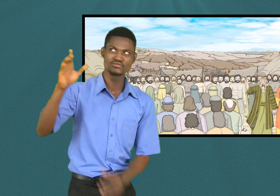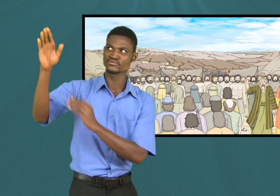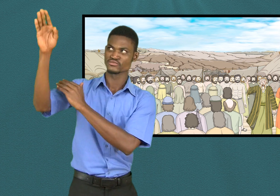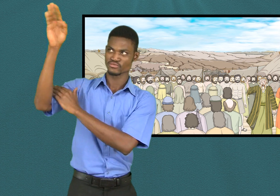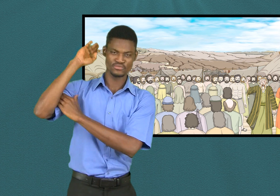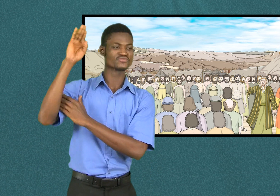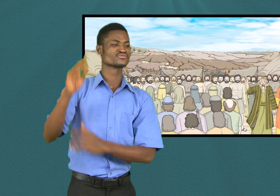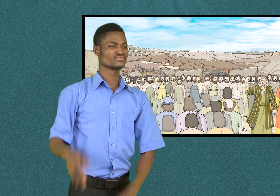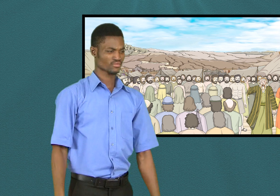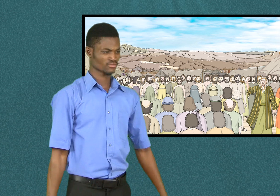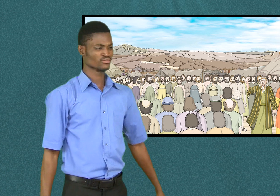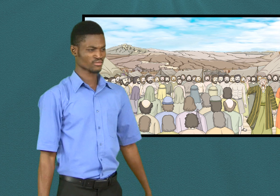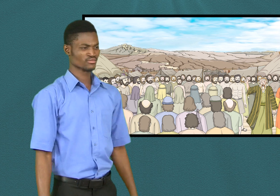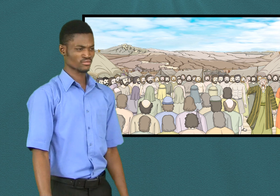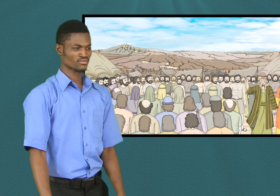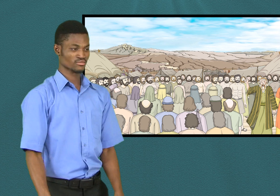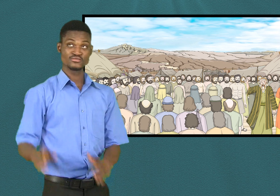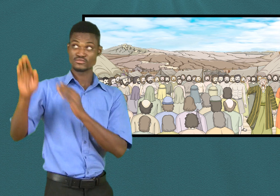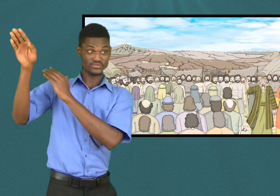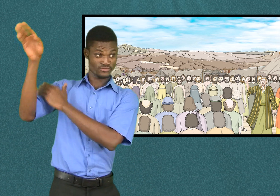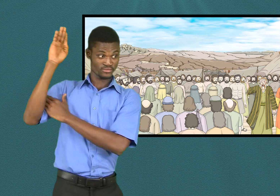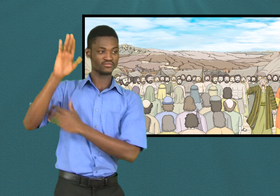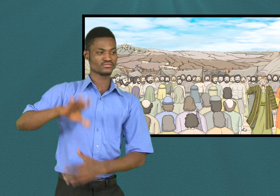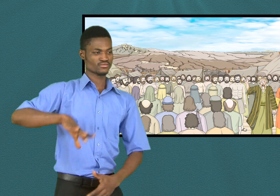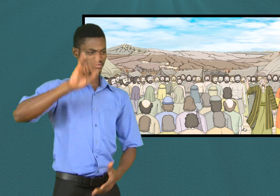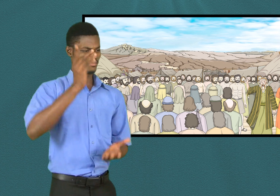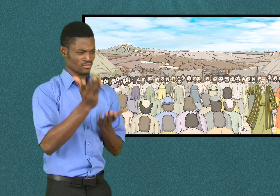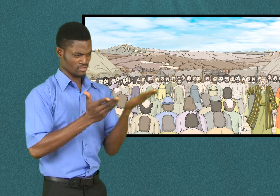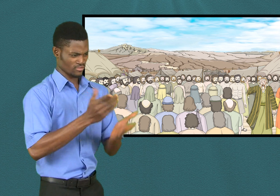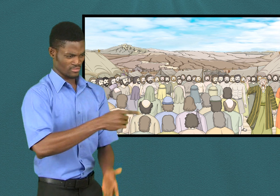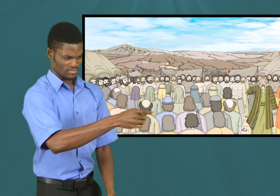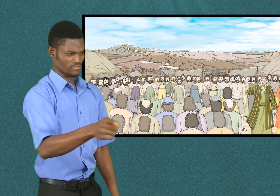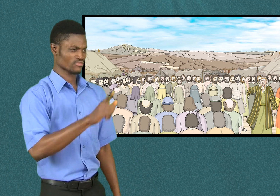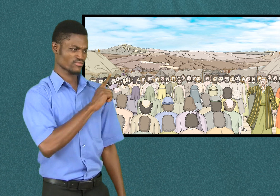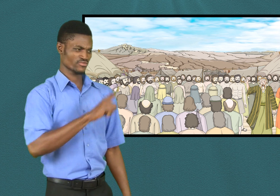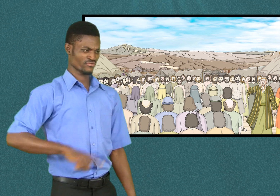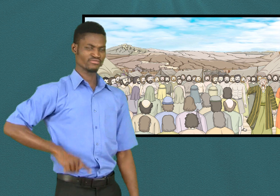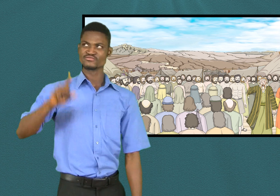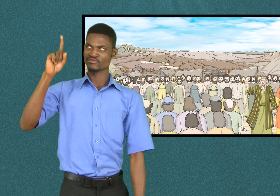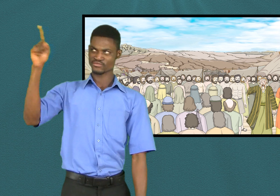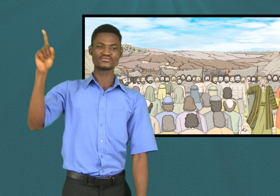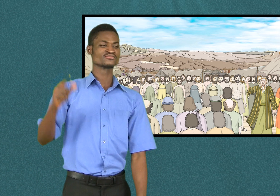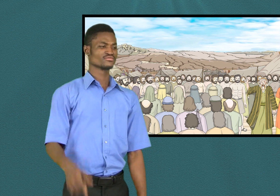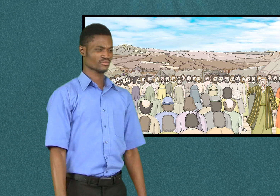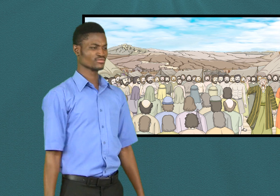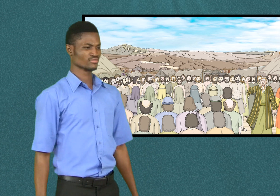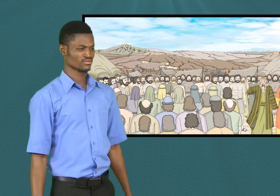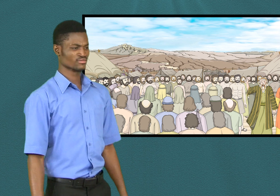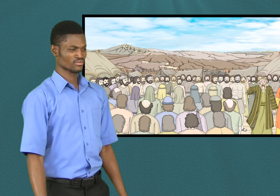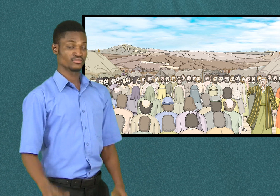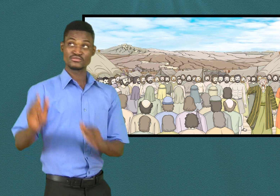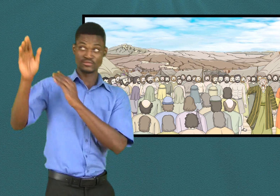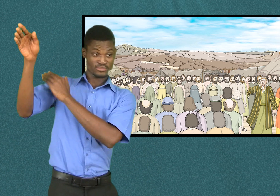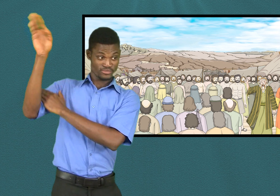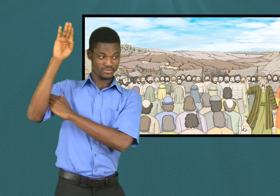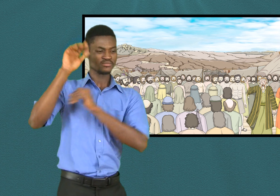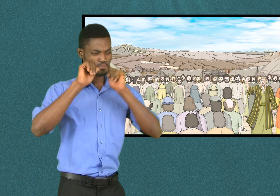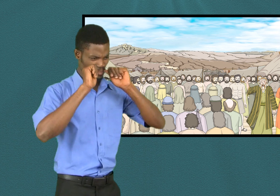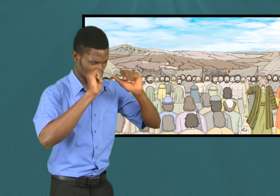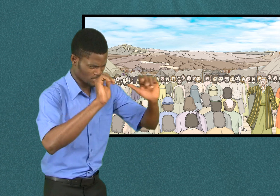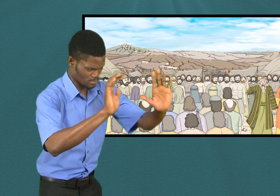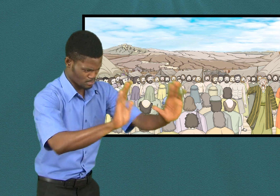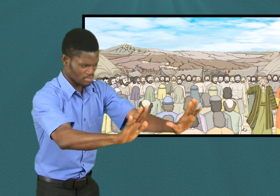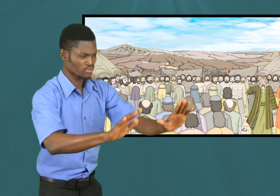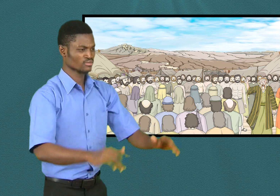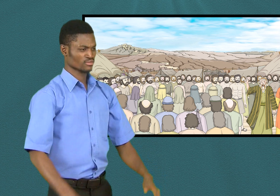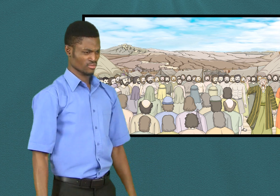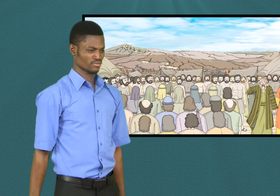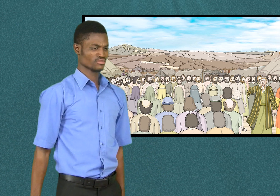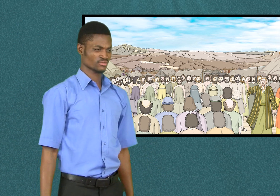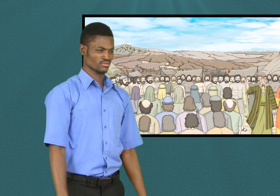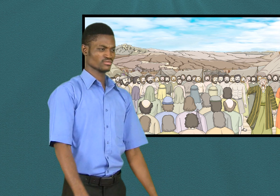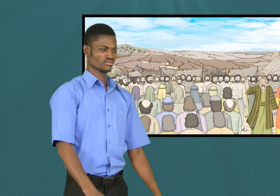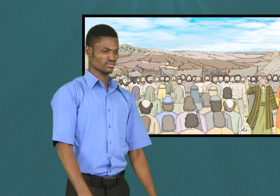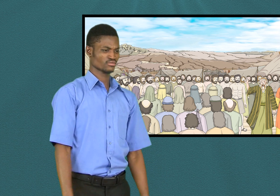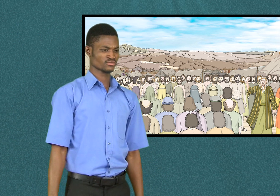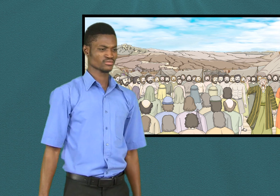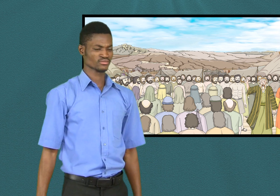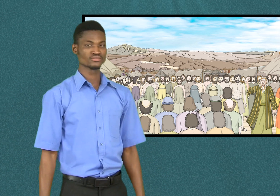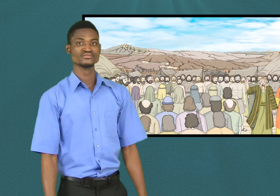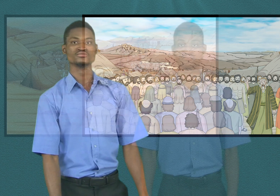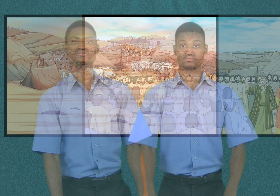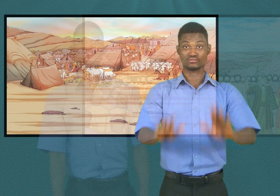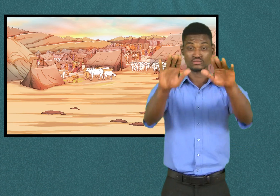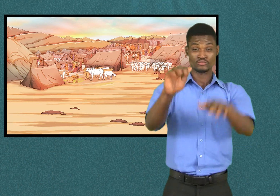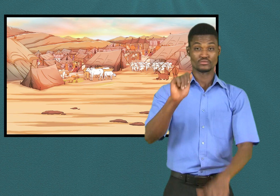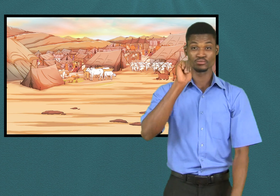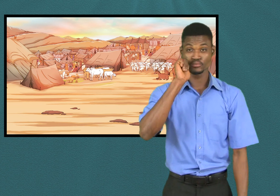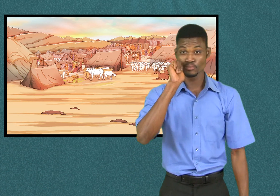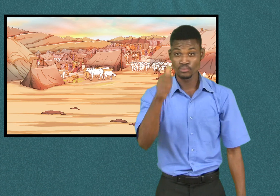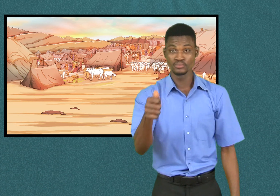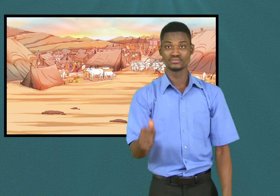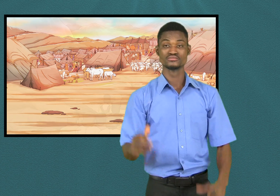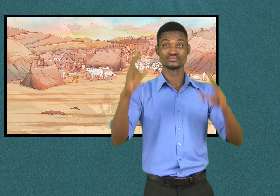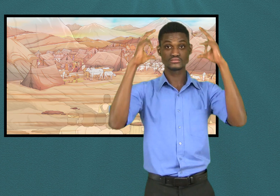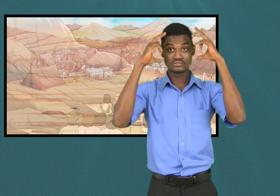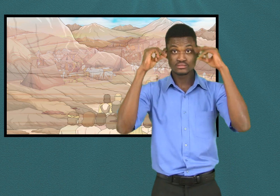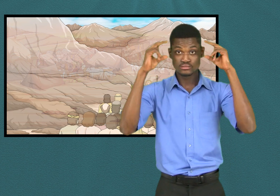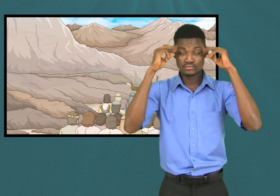so the LORD has bestowed a blessing on you this day.”